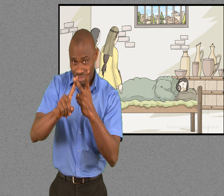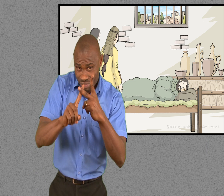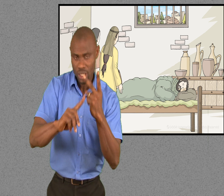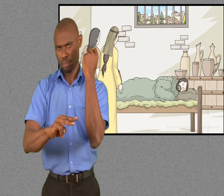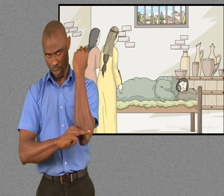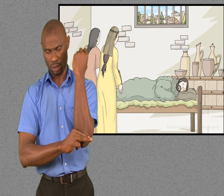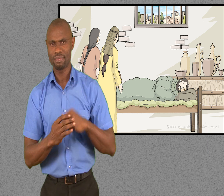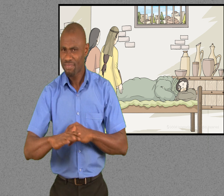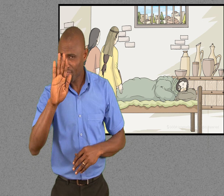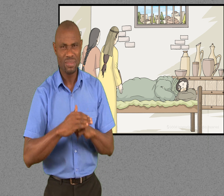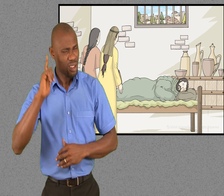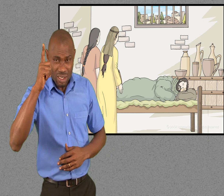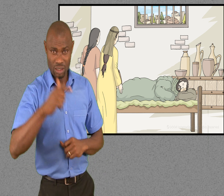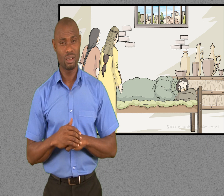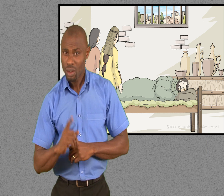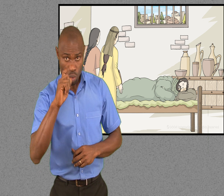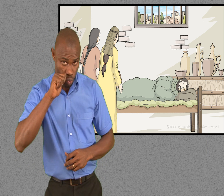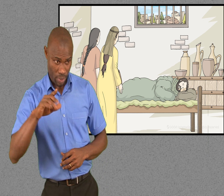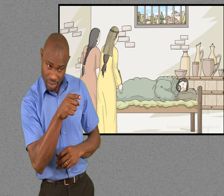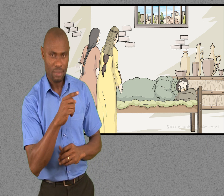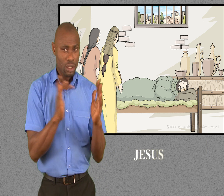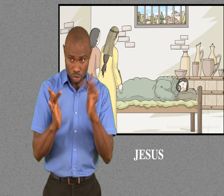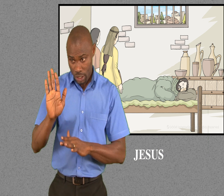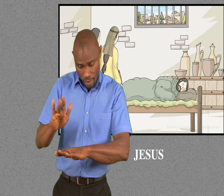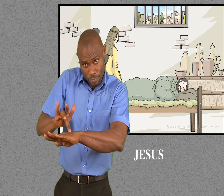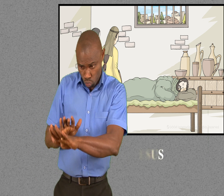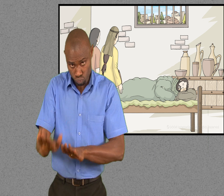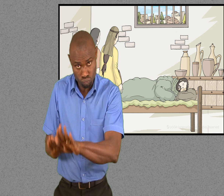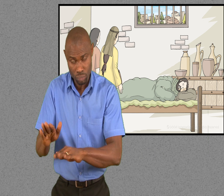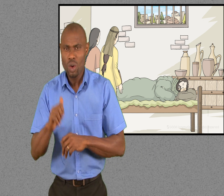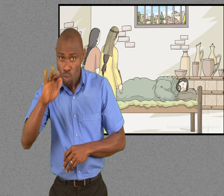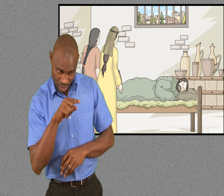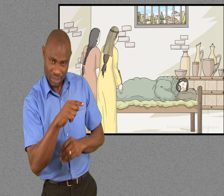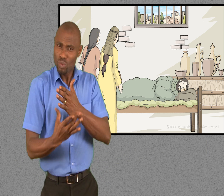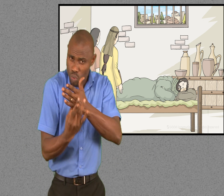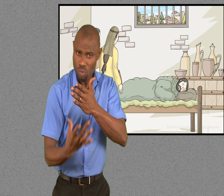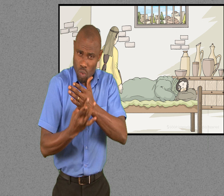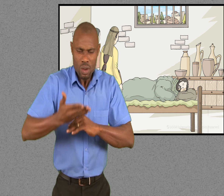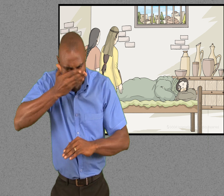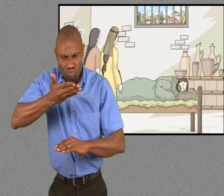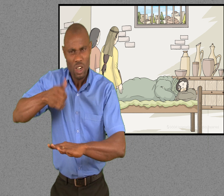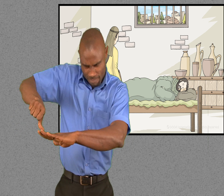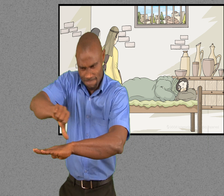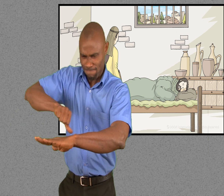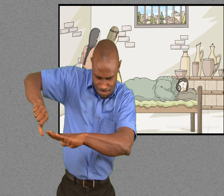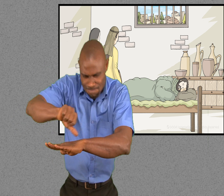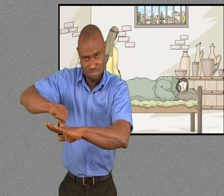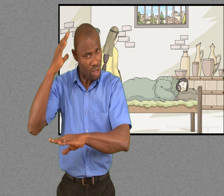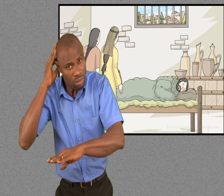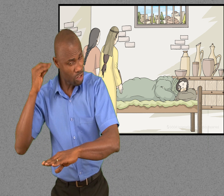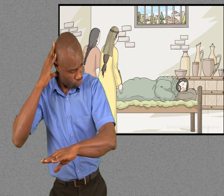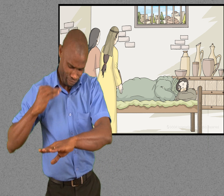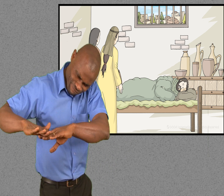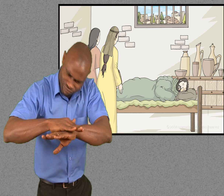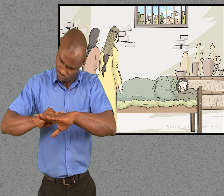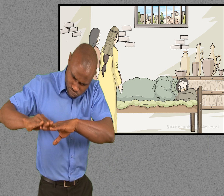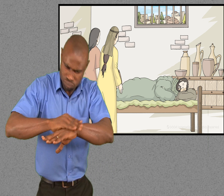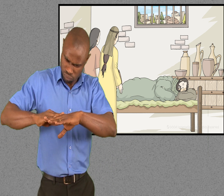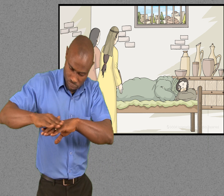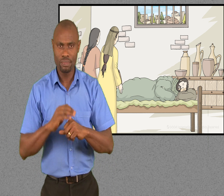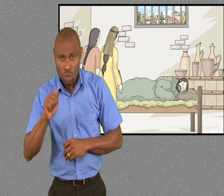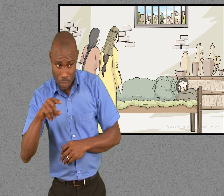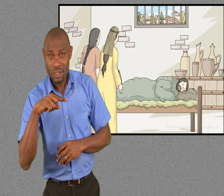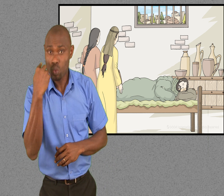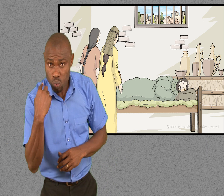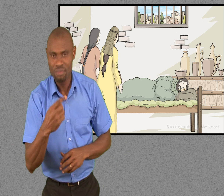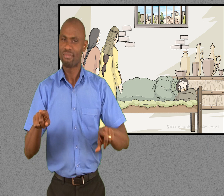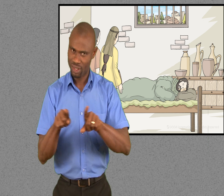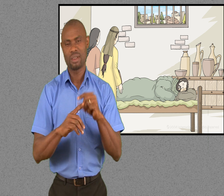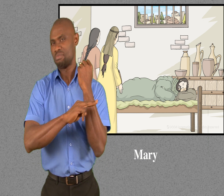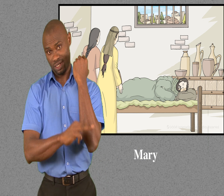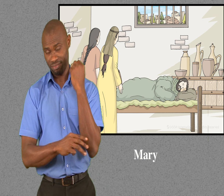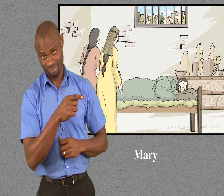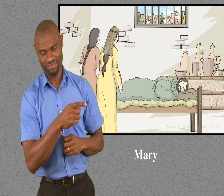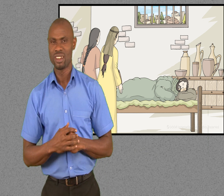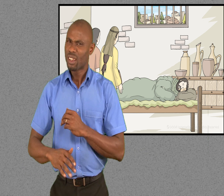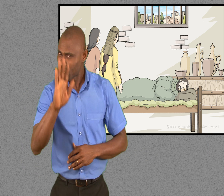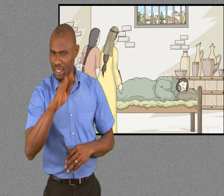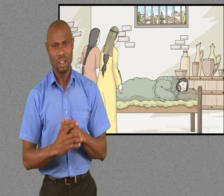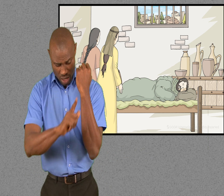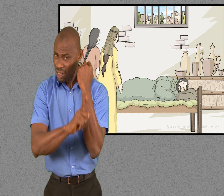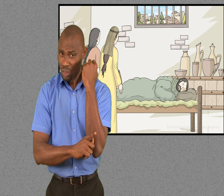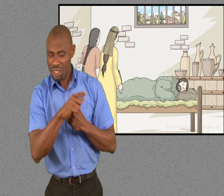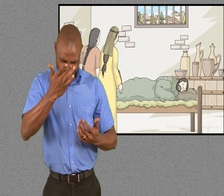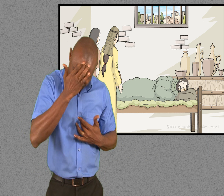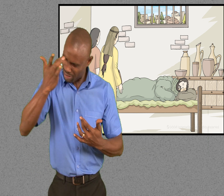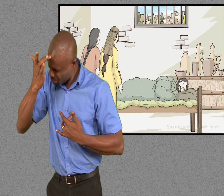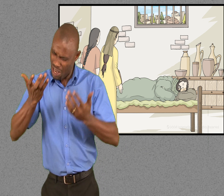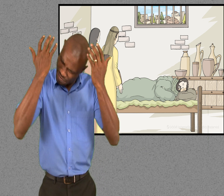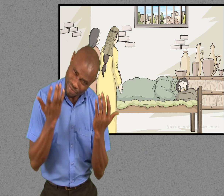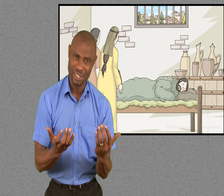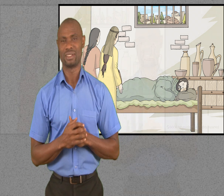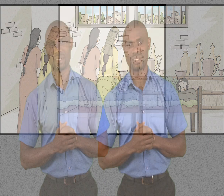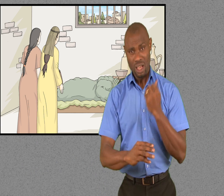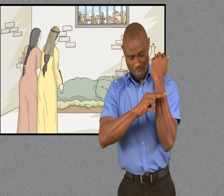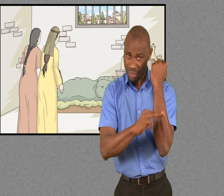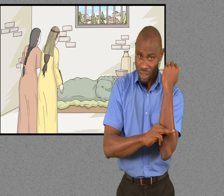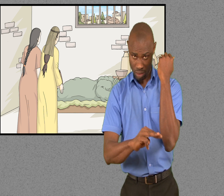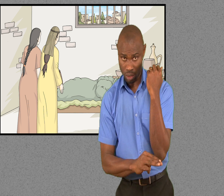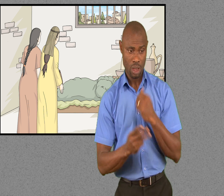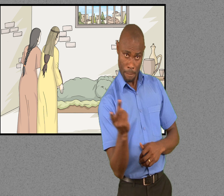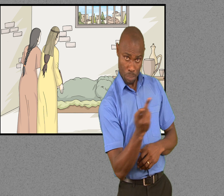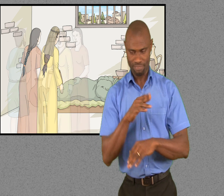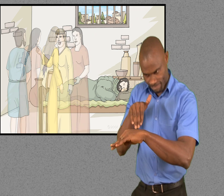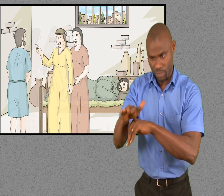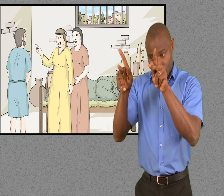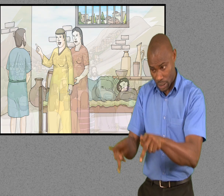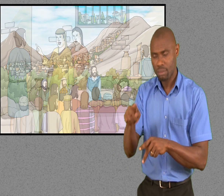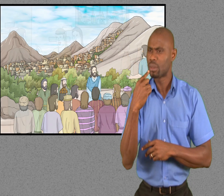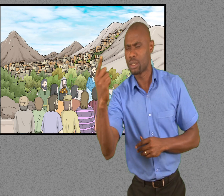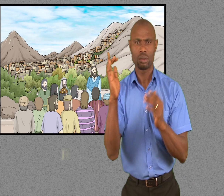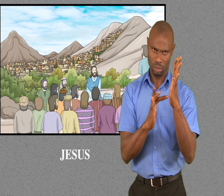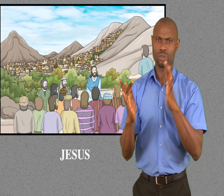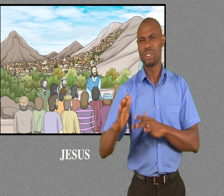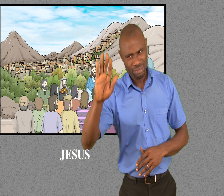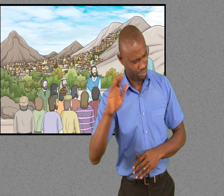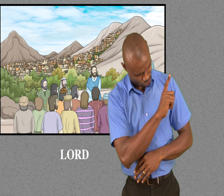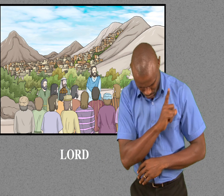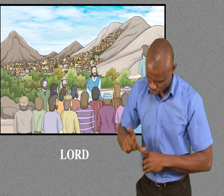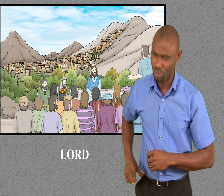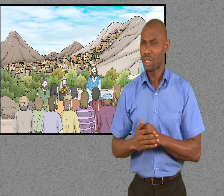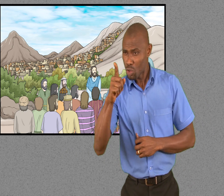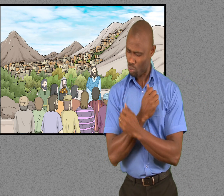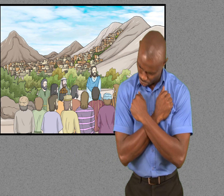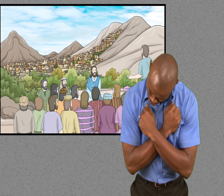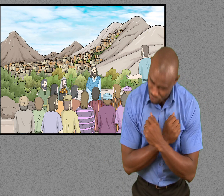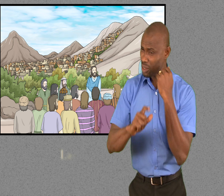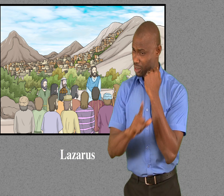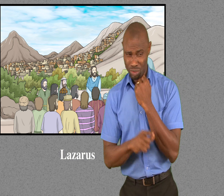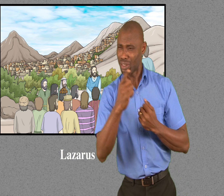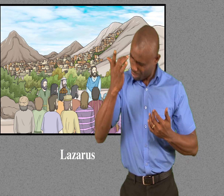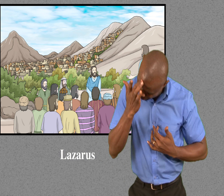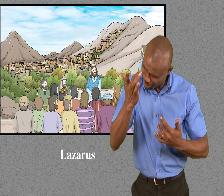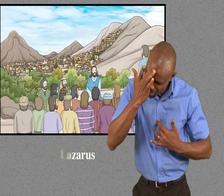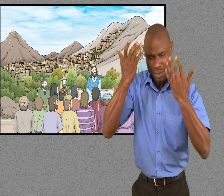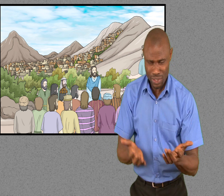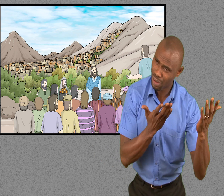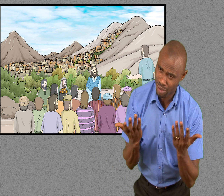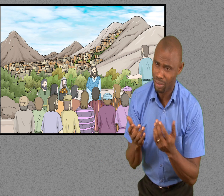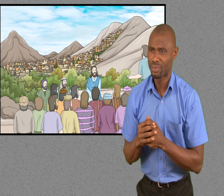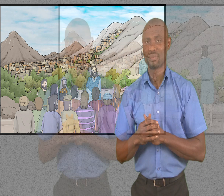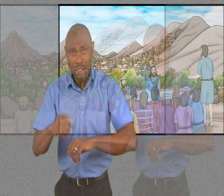(Mary, whose brother Lazarus was sick, was to anoint the Lord with perfume and wipe His feet with her hair.) So the sisters sent word to Jesus, “Lord, the one You love is sick.”